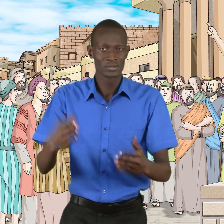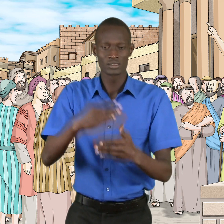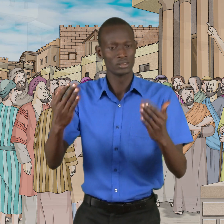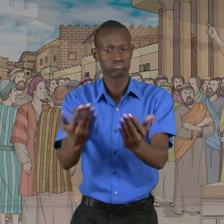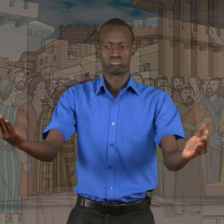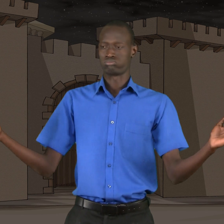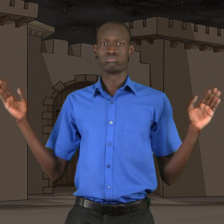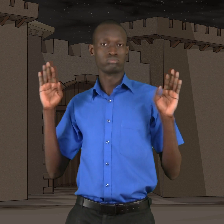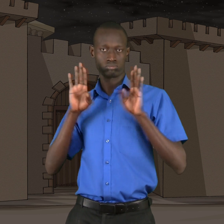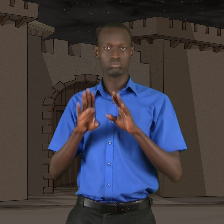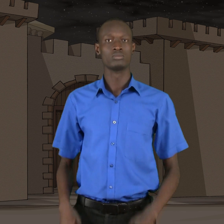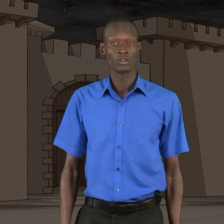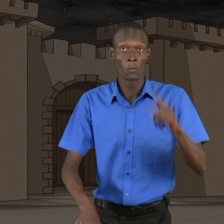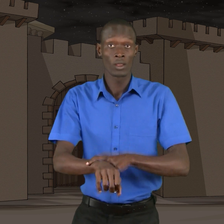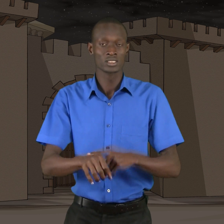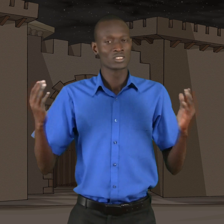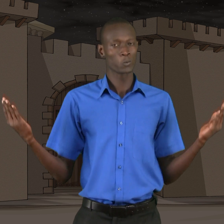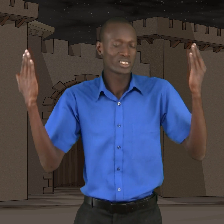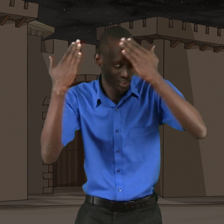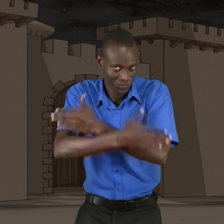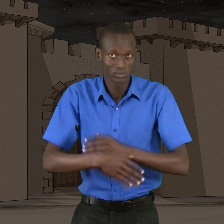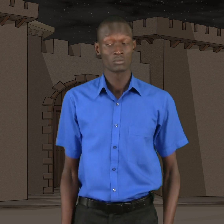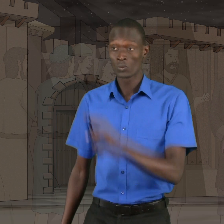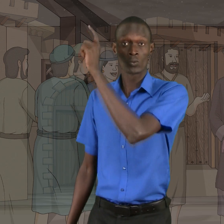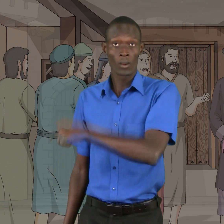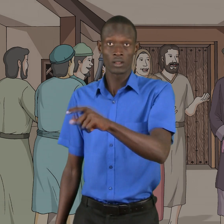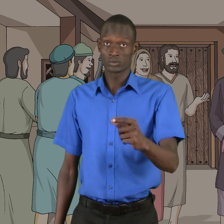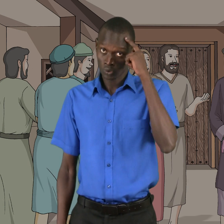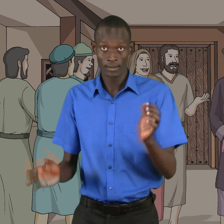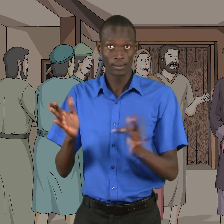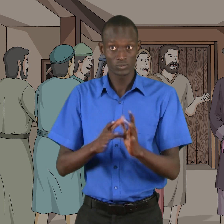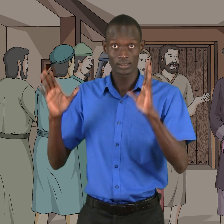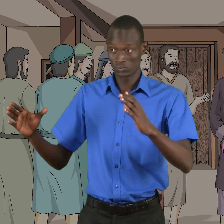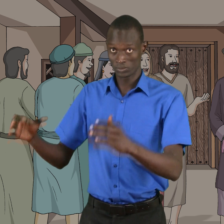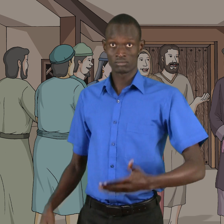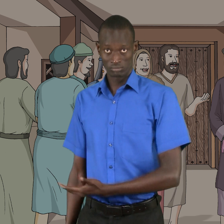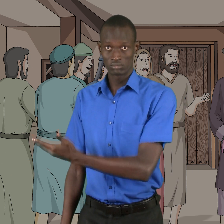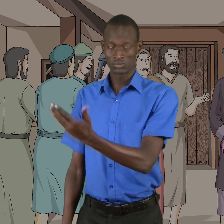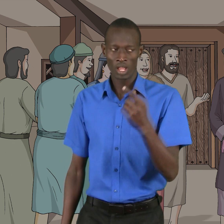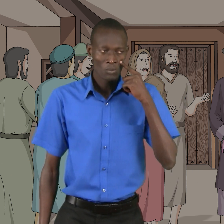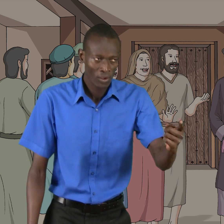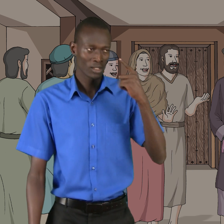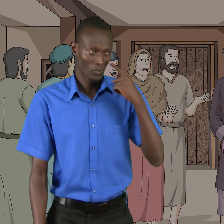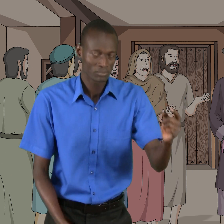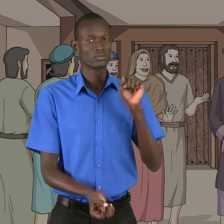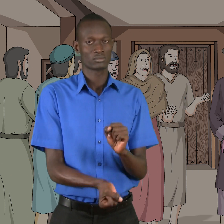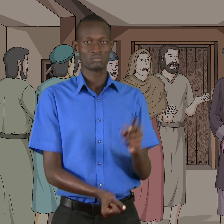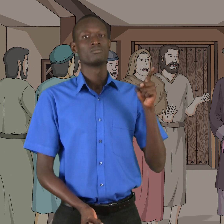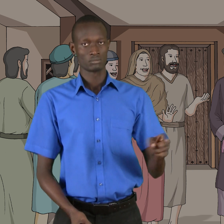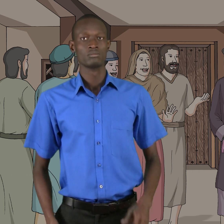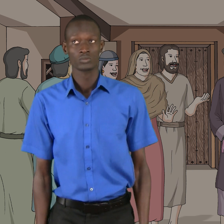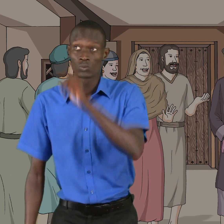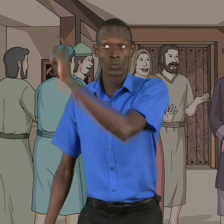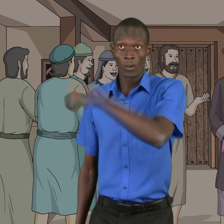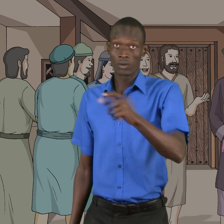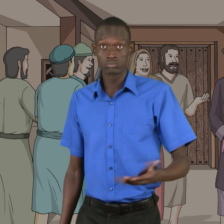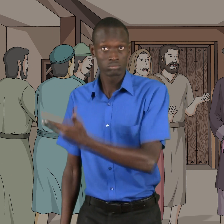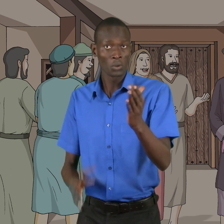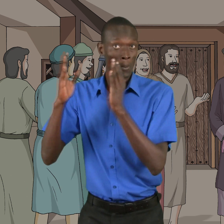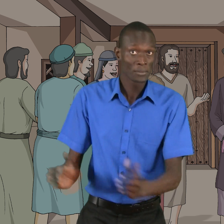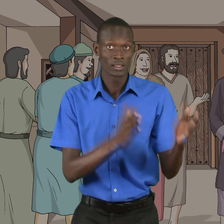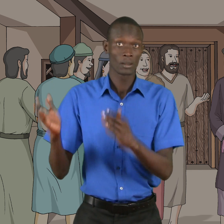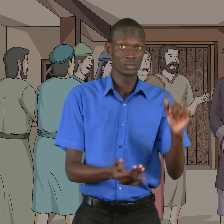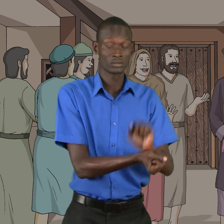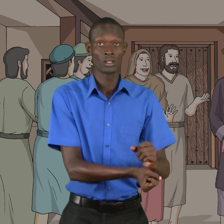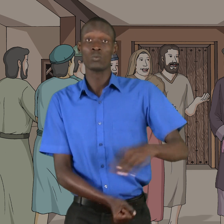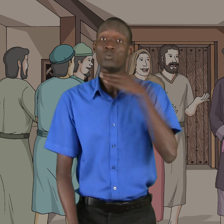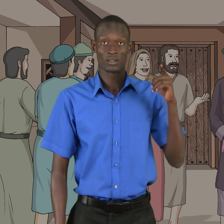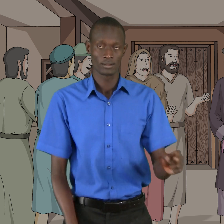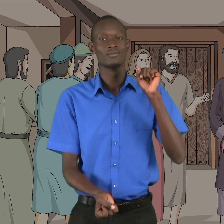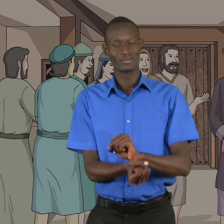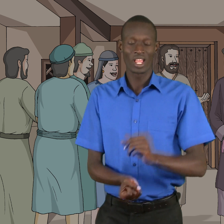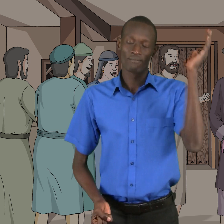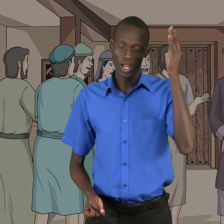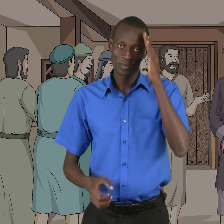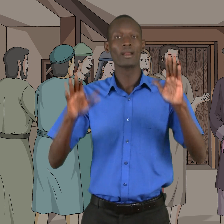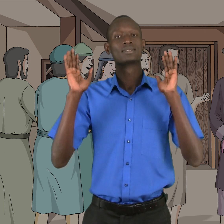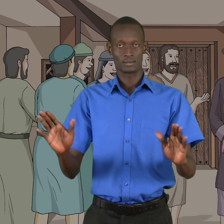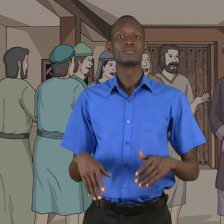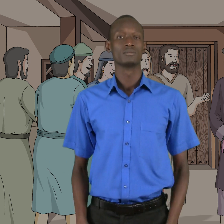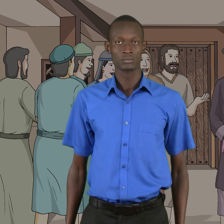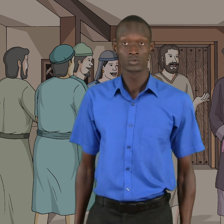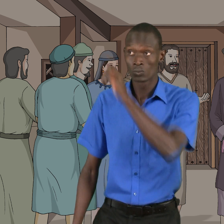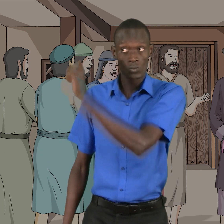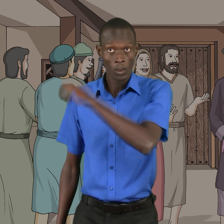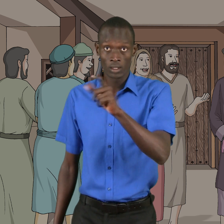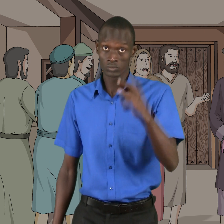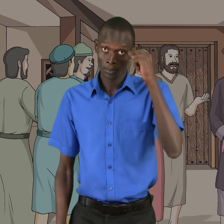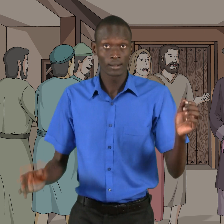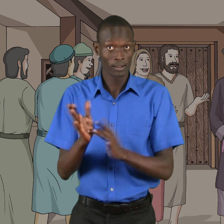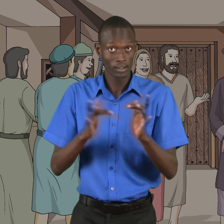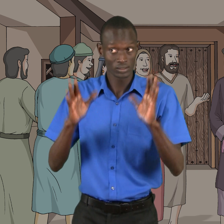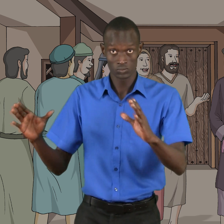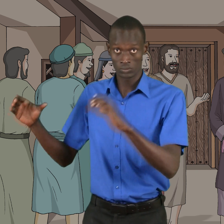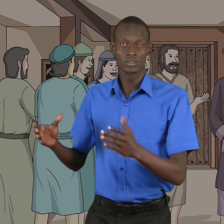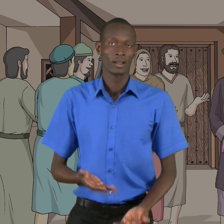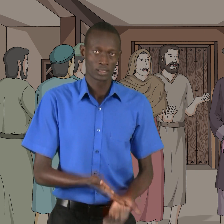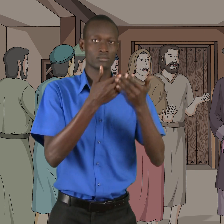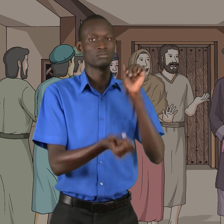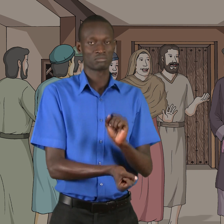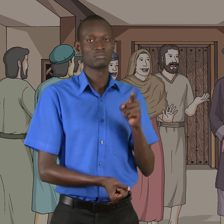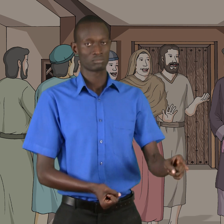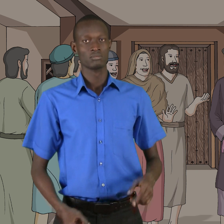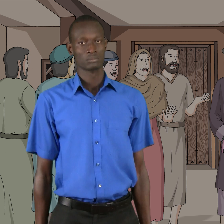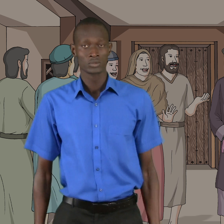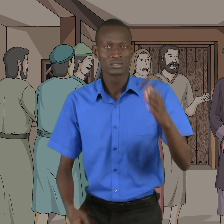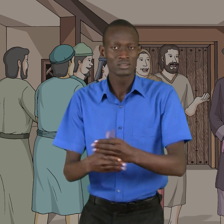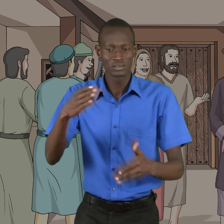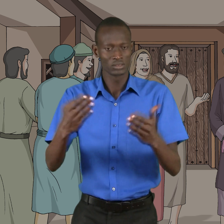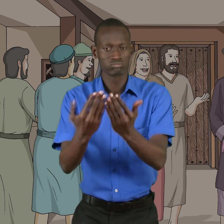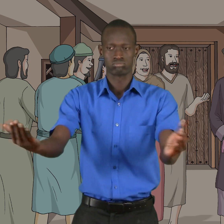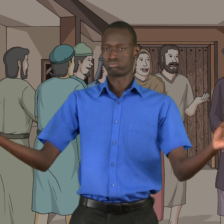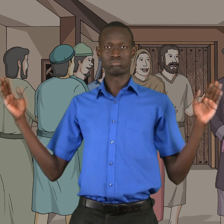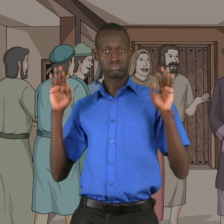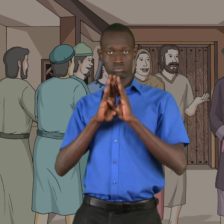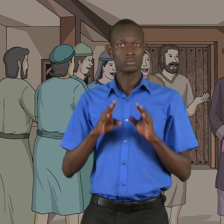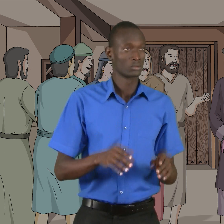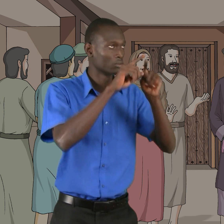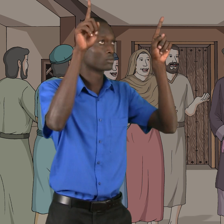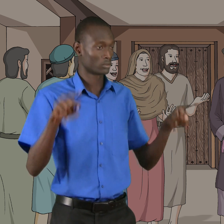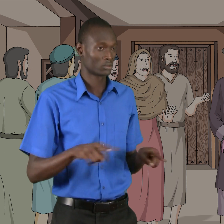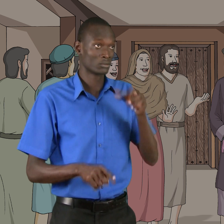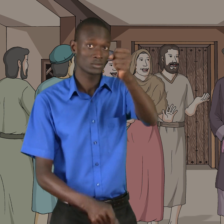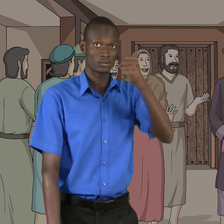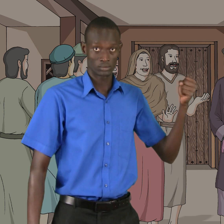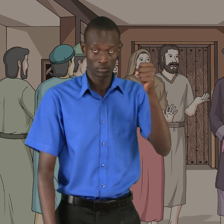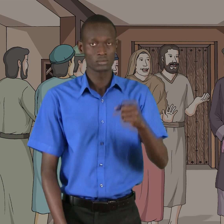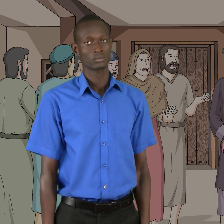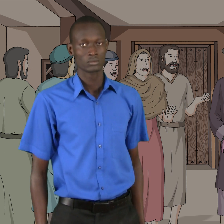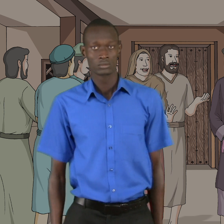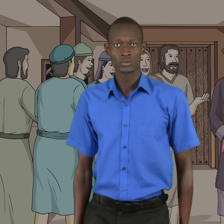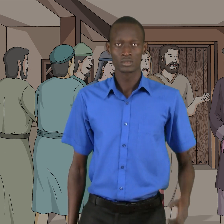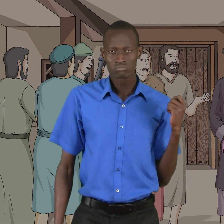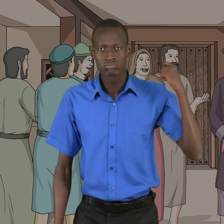After many days had passed, the Jews conspired to kill him, but Saul learned of their plot.